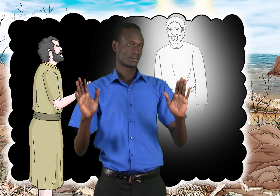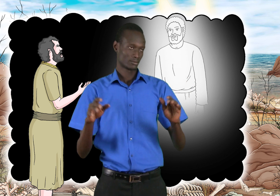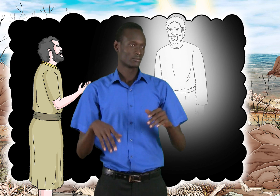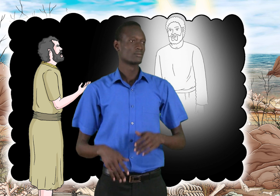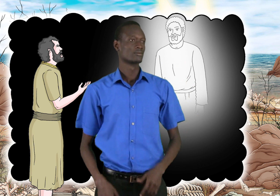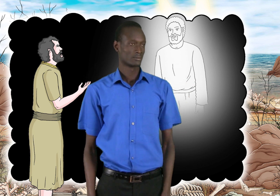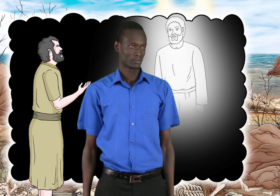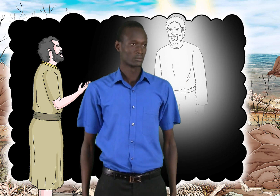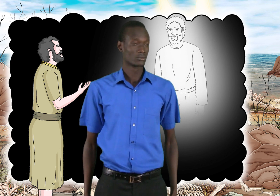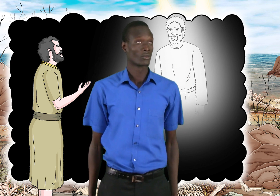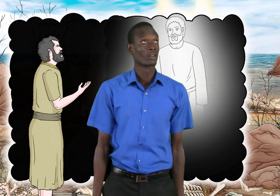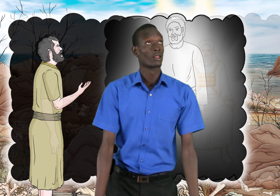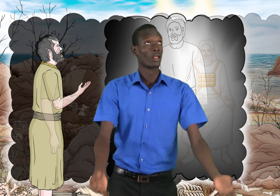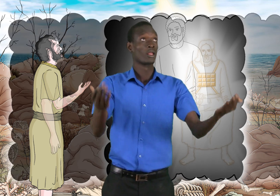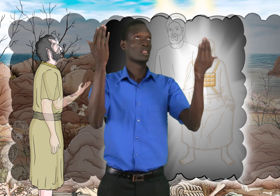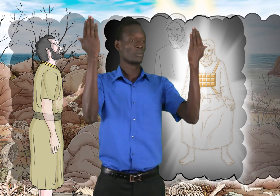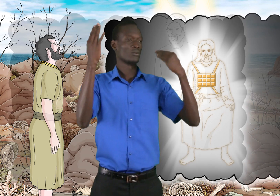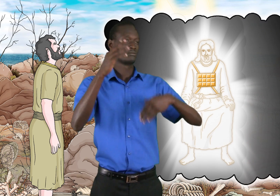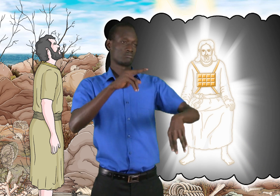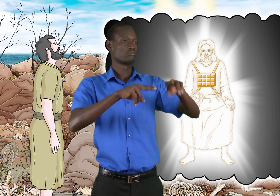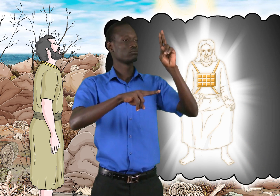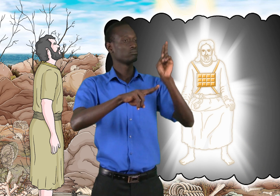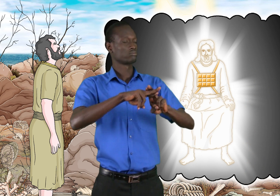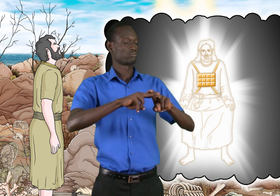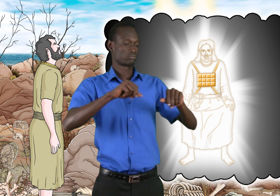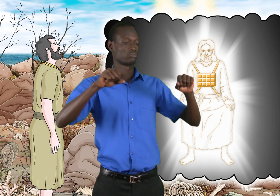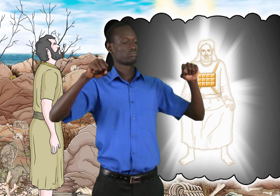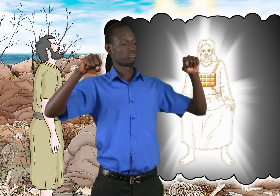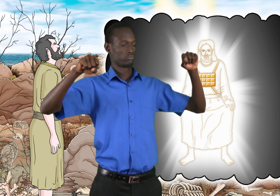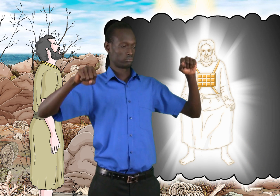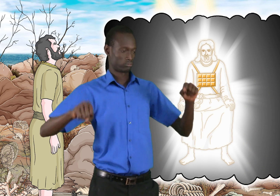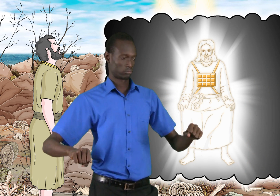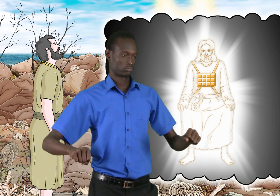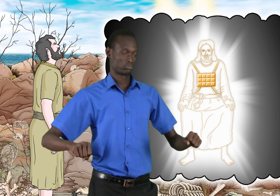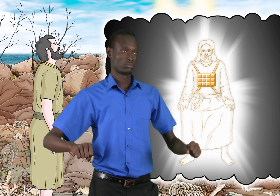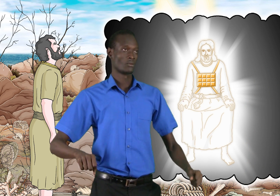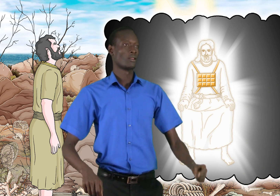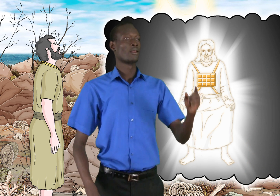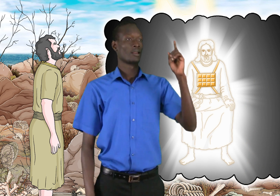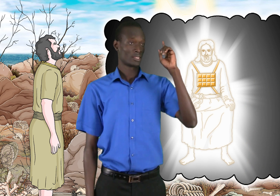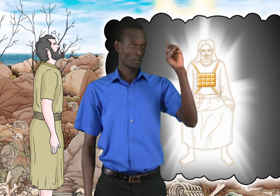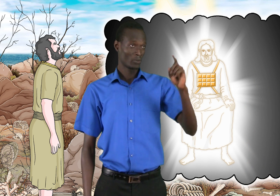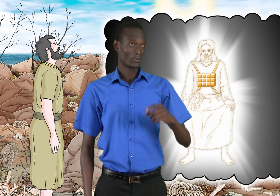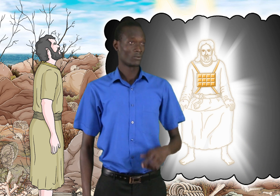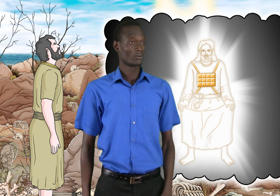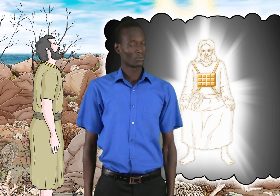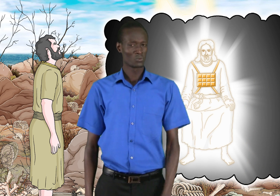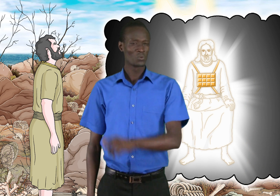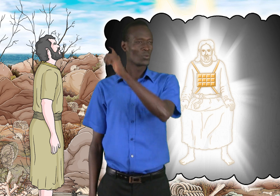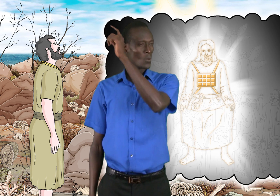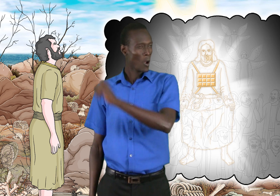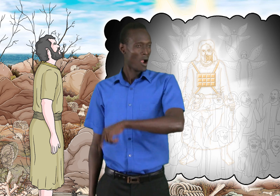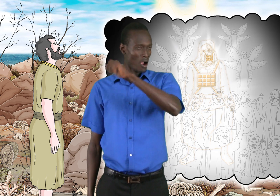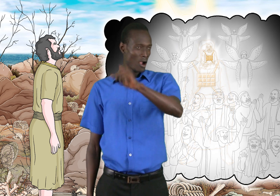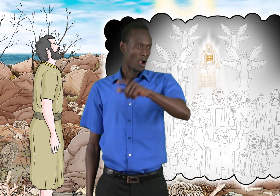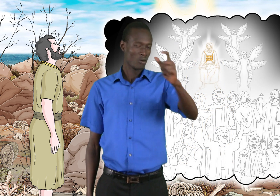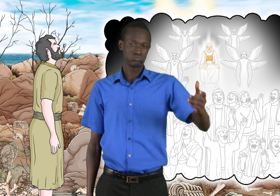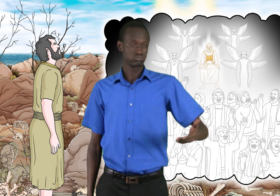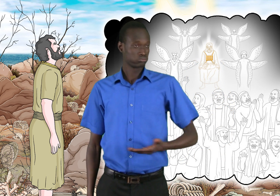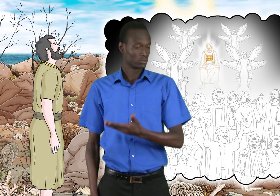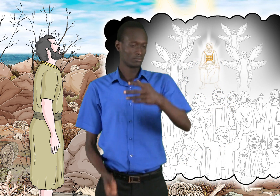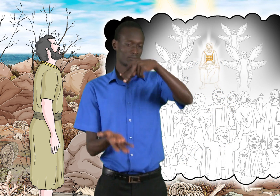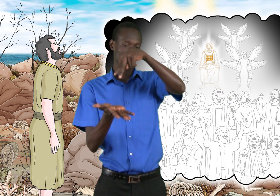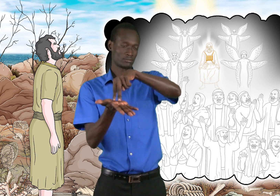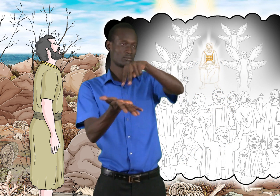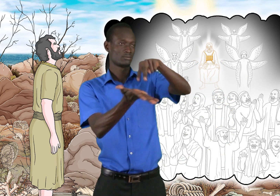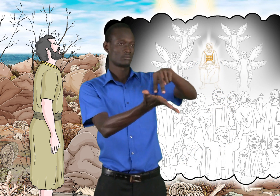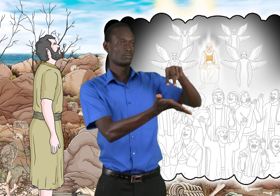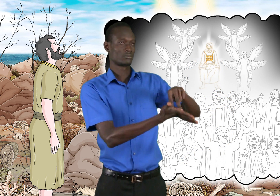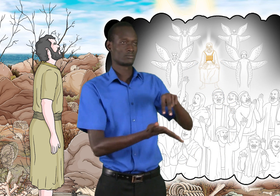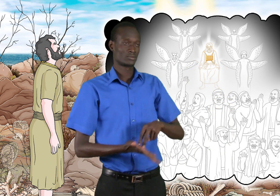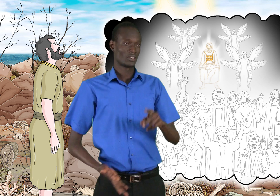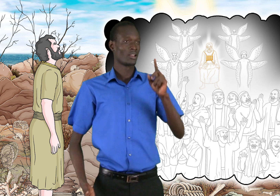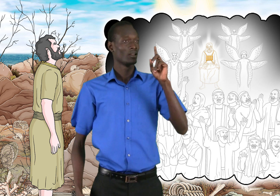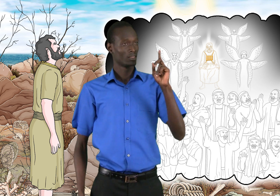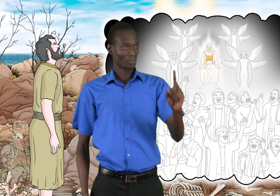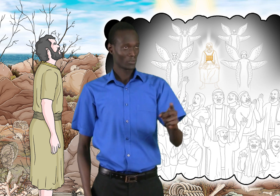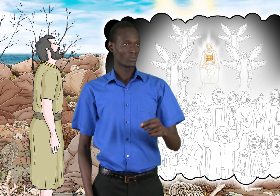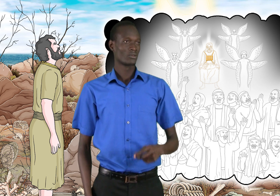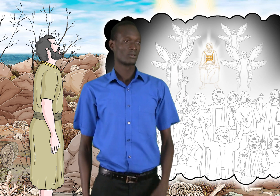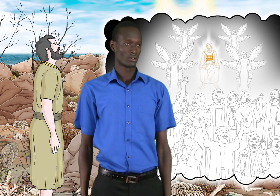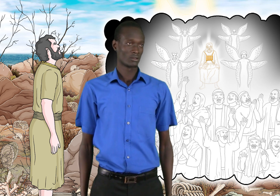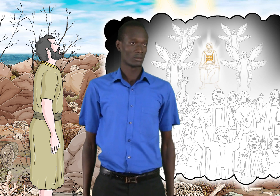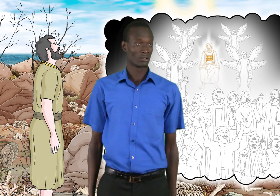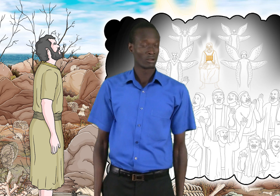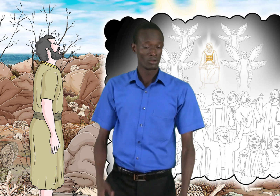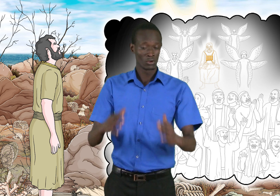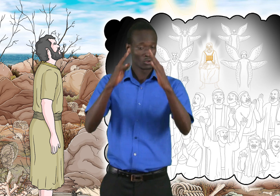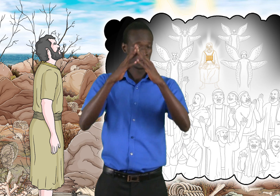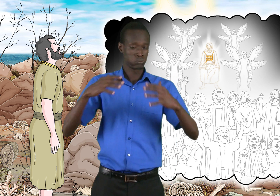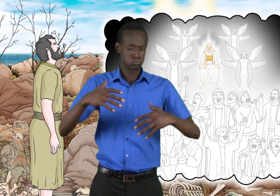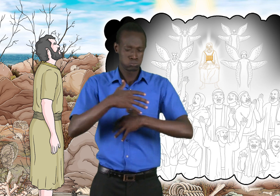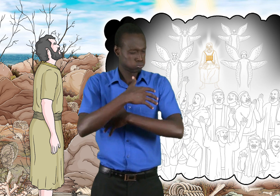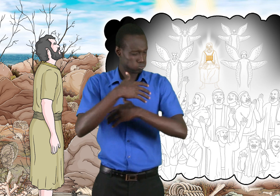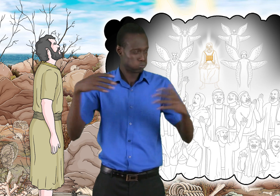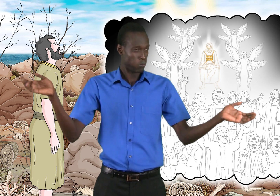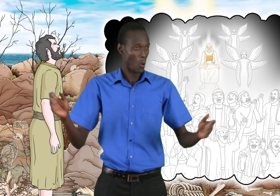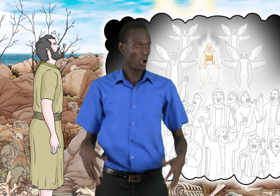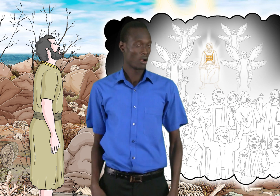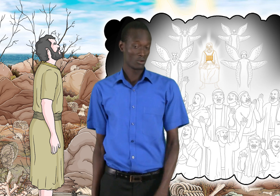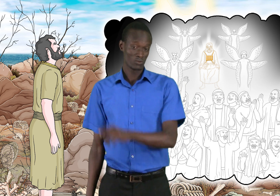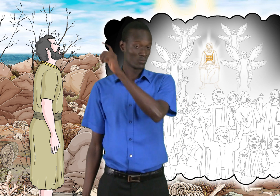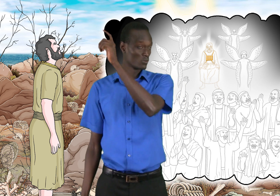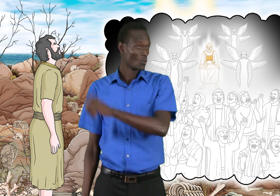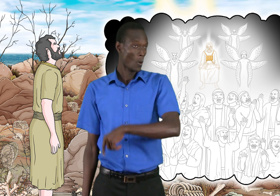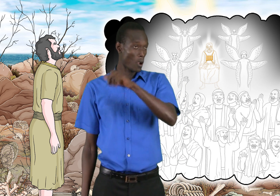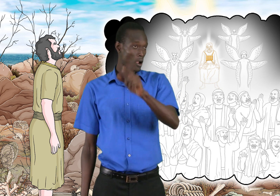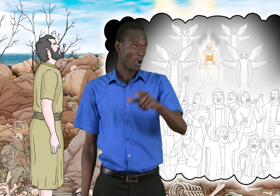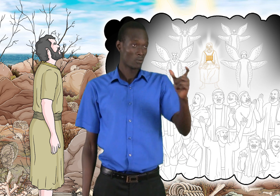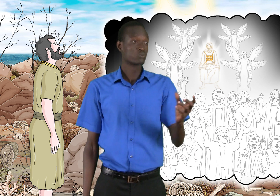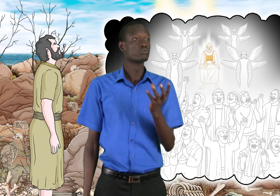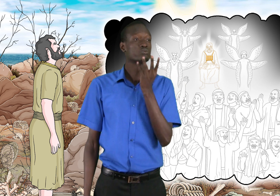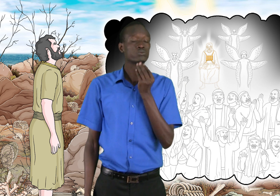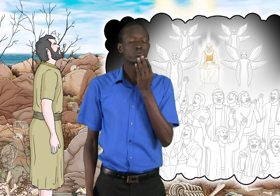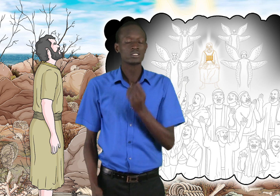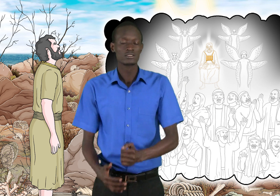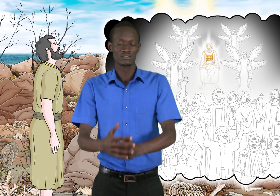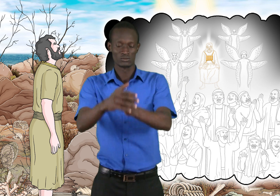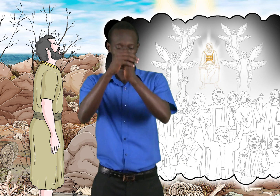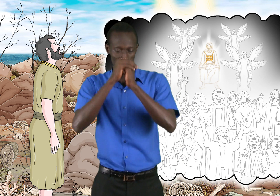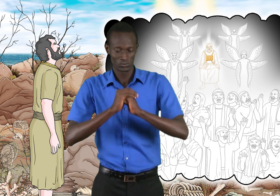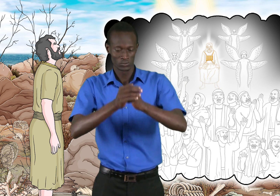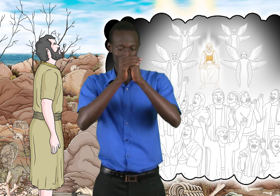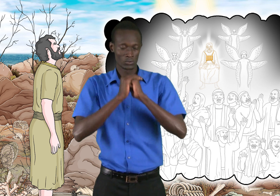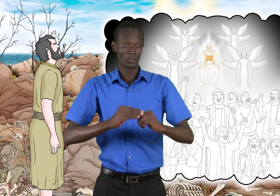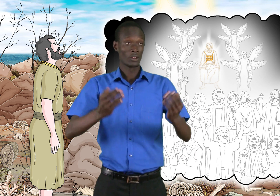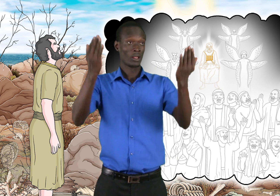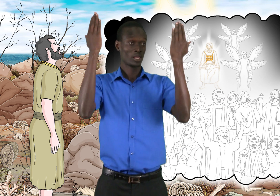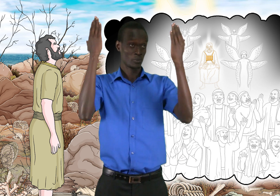So he replied, “These are the ones who have come out of the great tribulation;